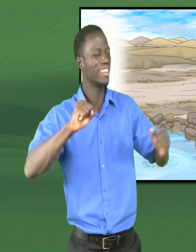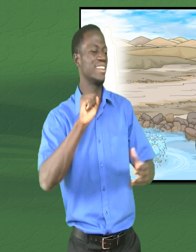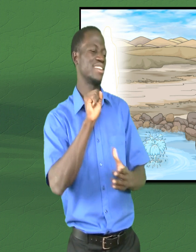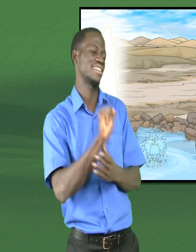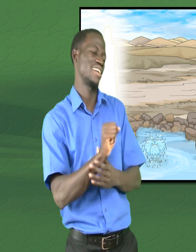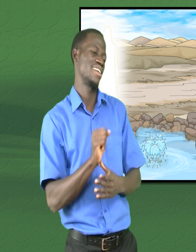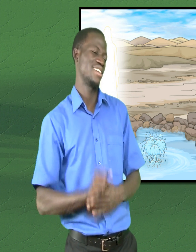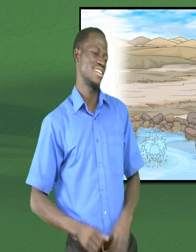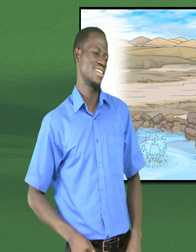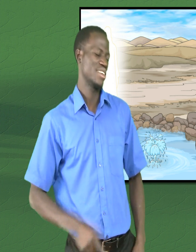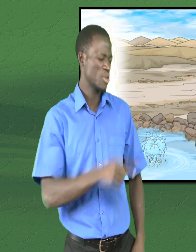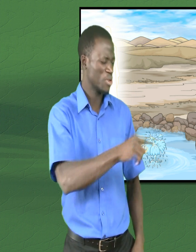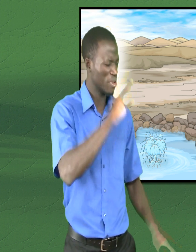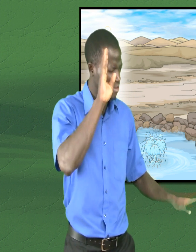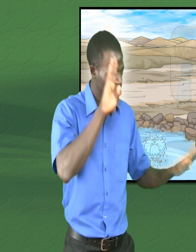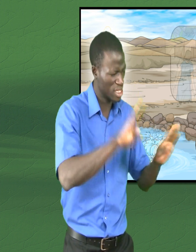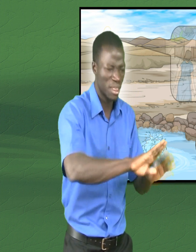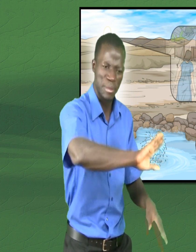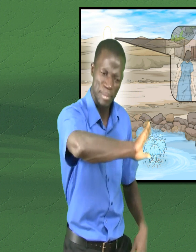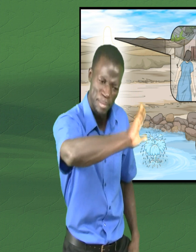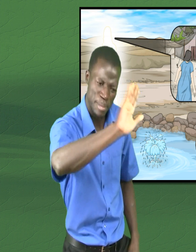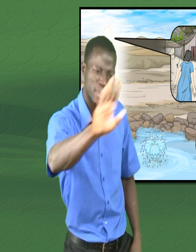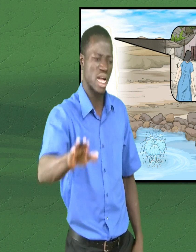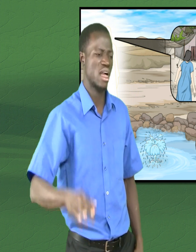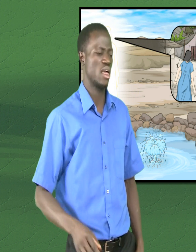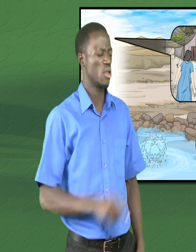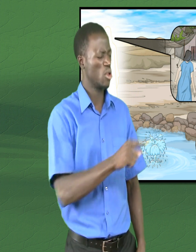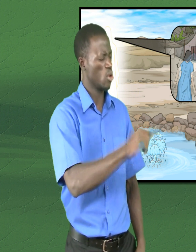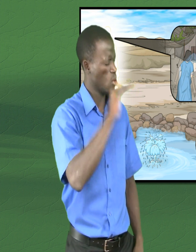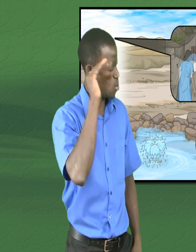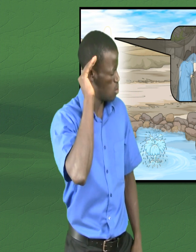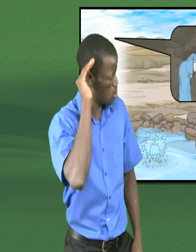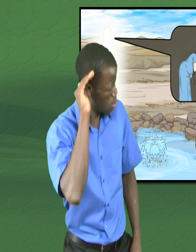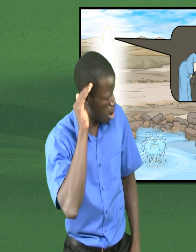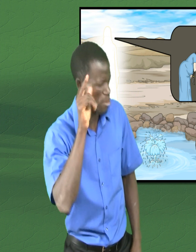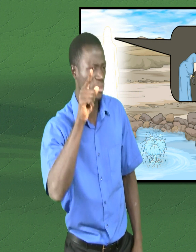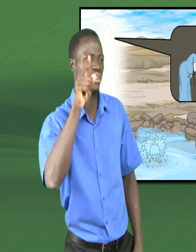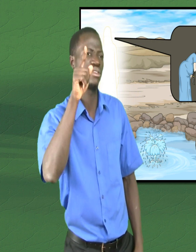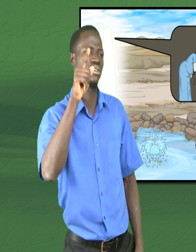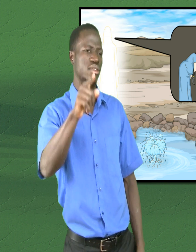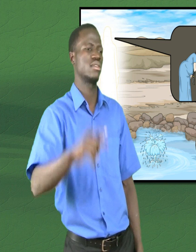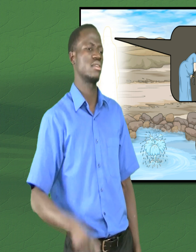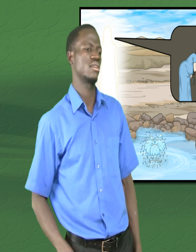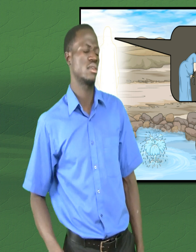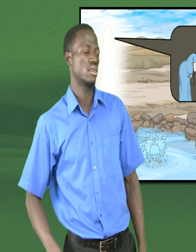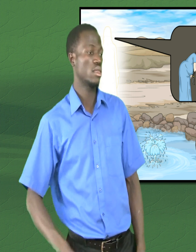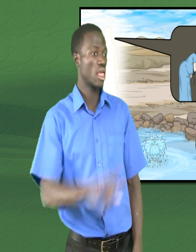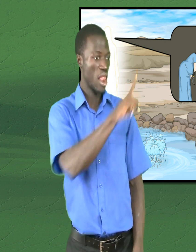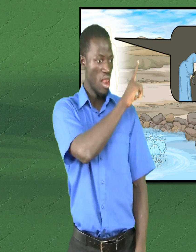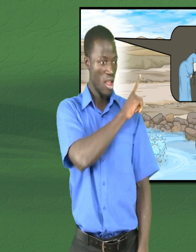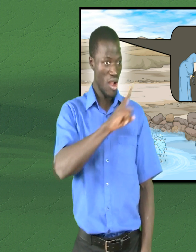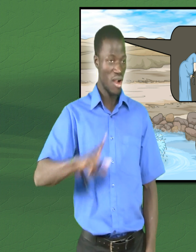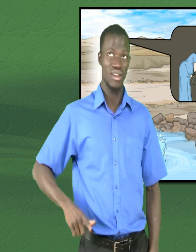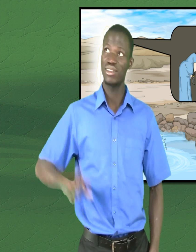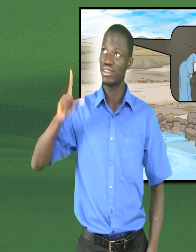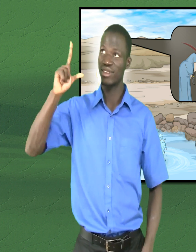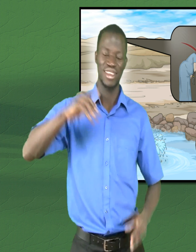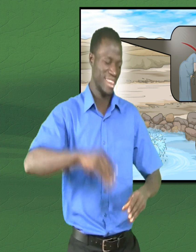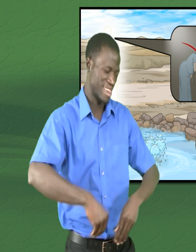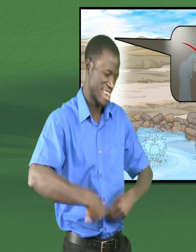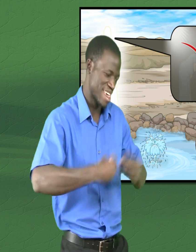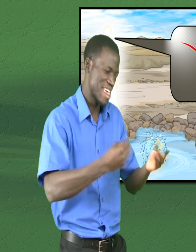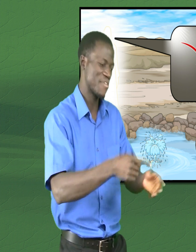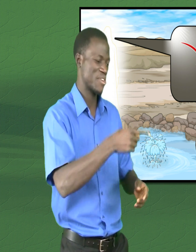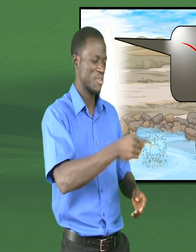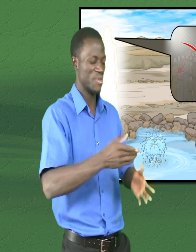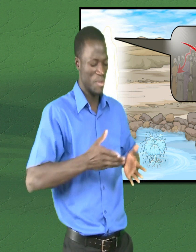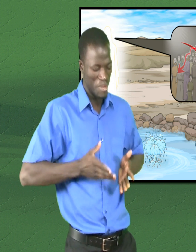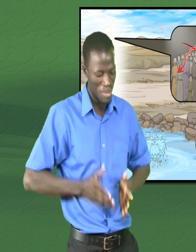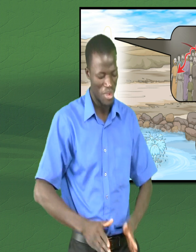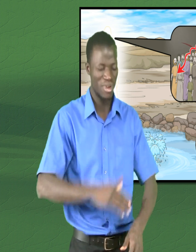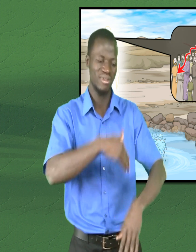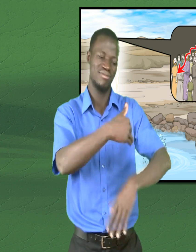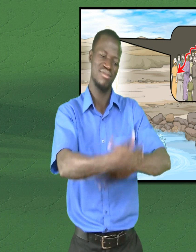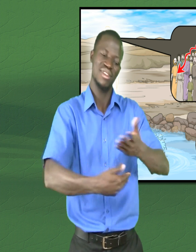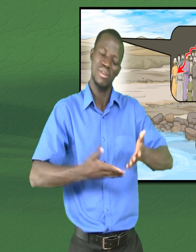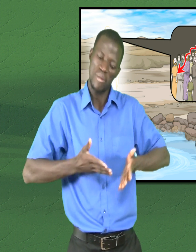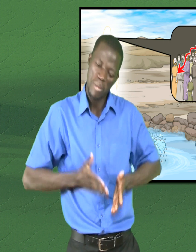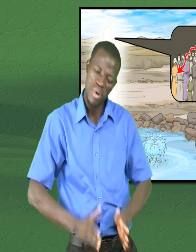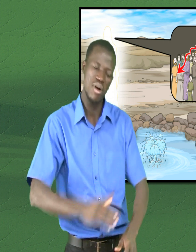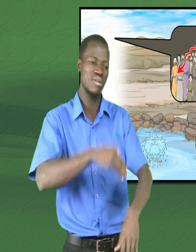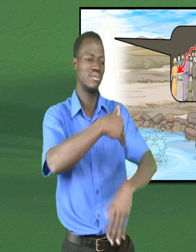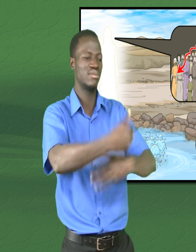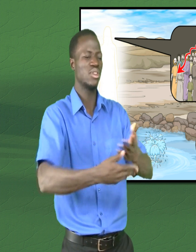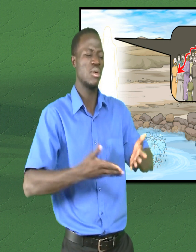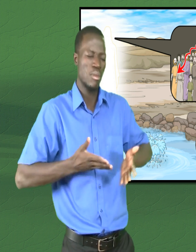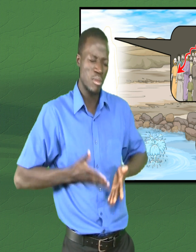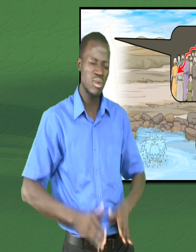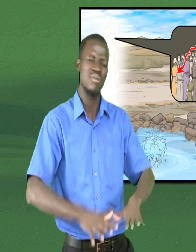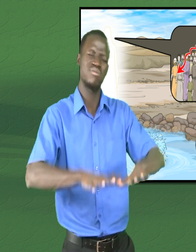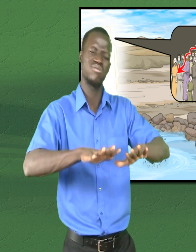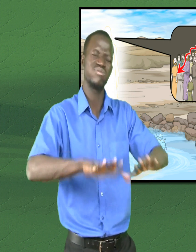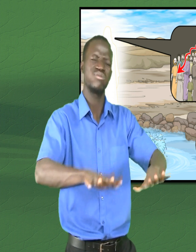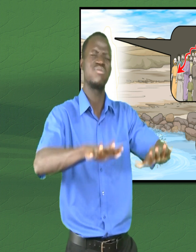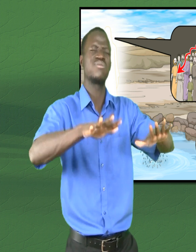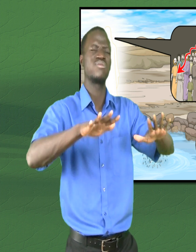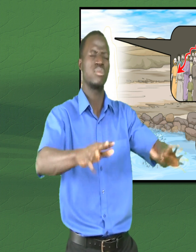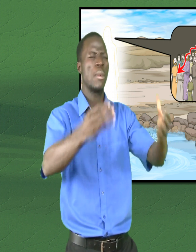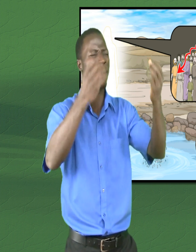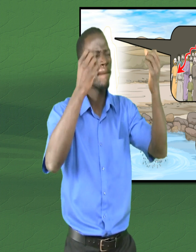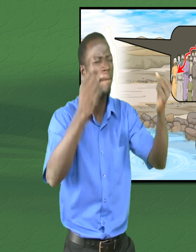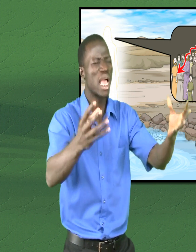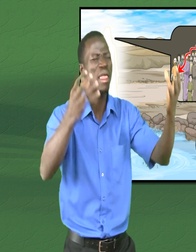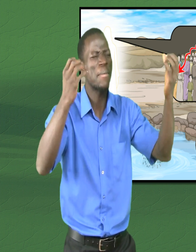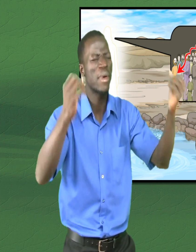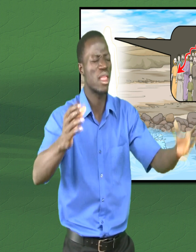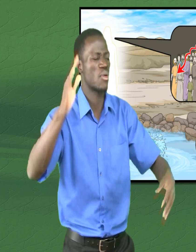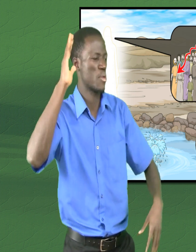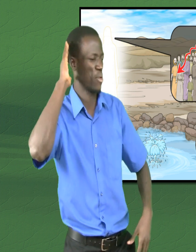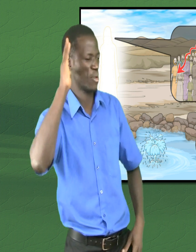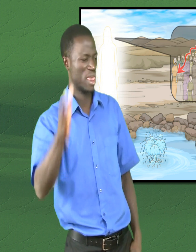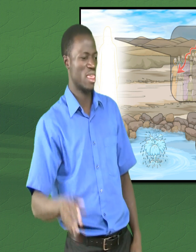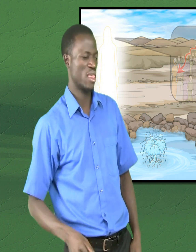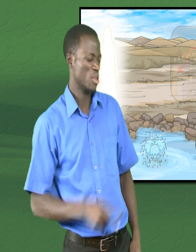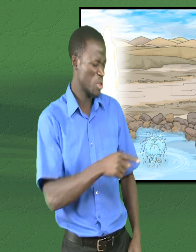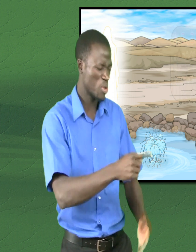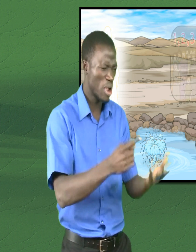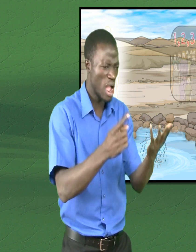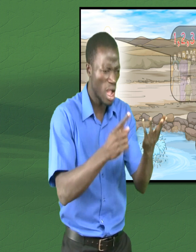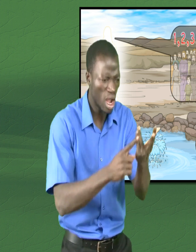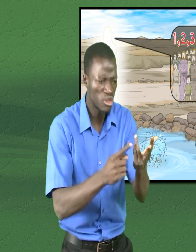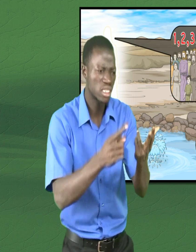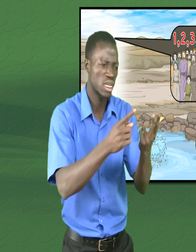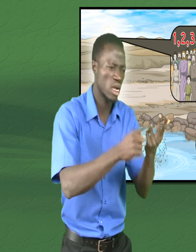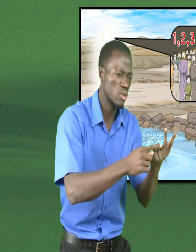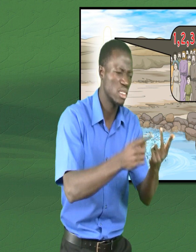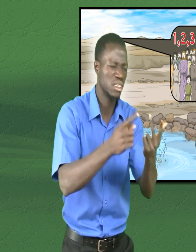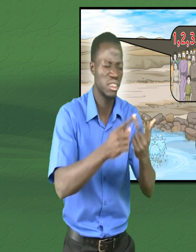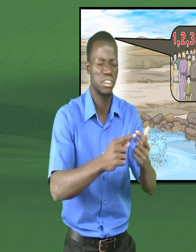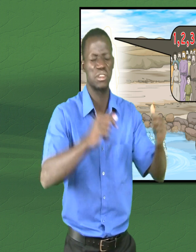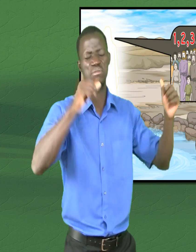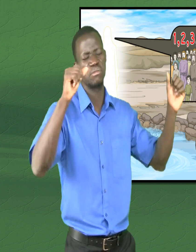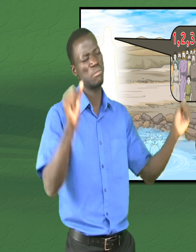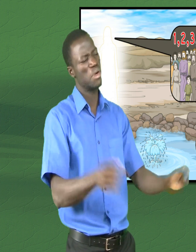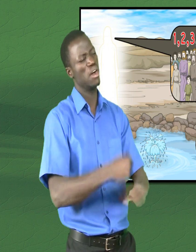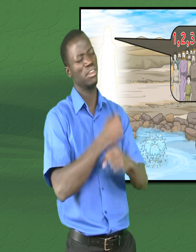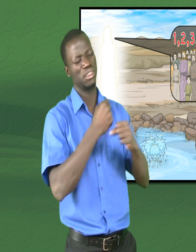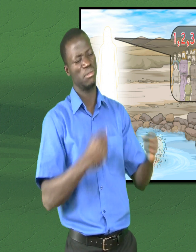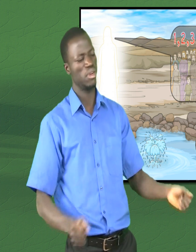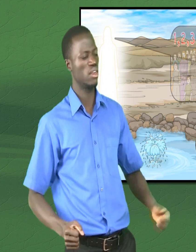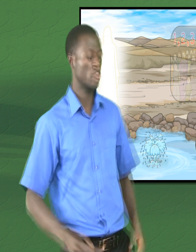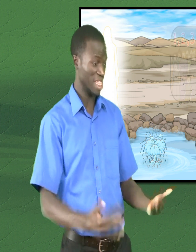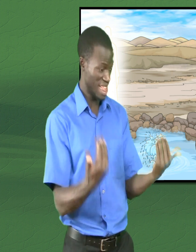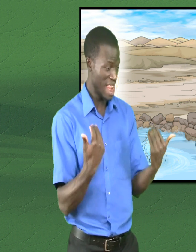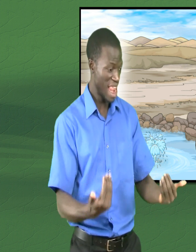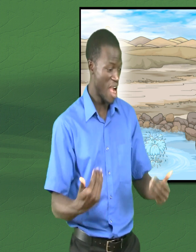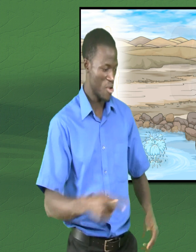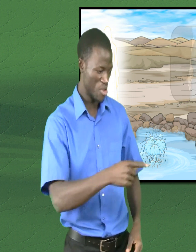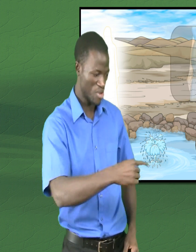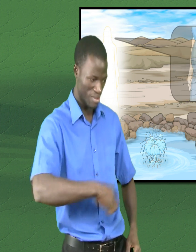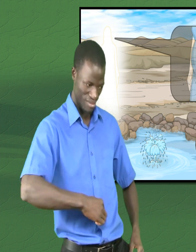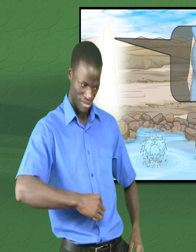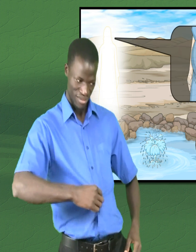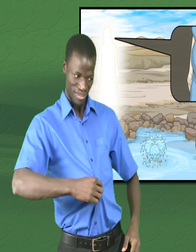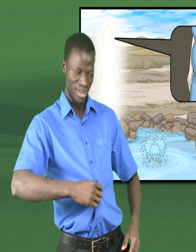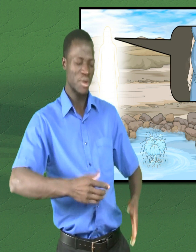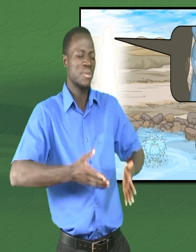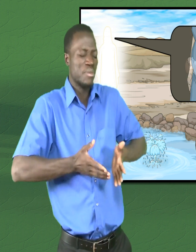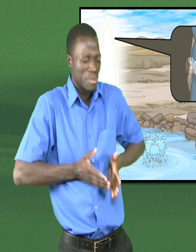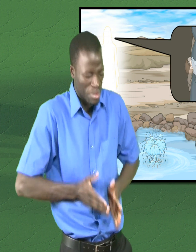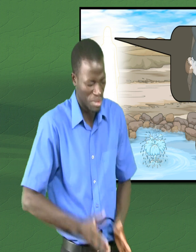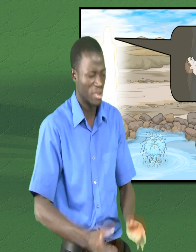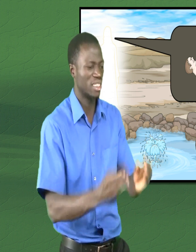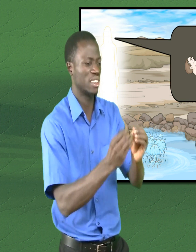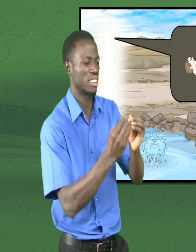So the angel of the LORD told her, “Return to your mistress and submit to her authority.” Then the angel added, “I will greatly multiply your offspring so that they will be too numerous to count.”